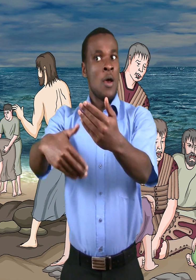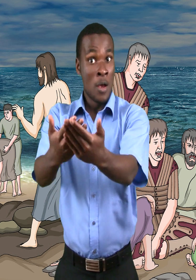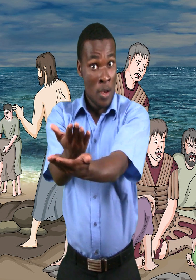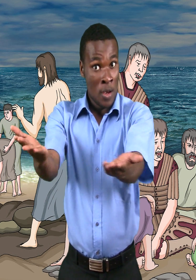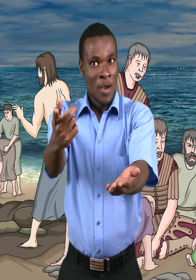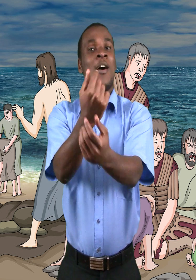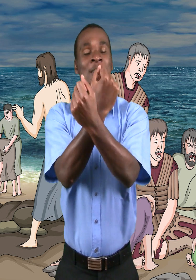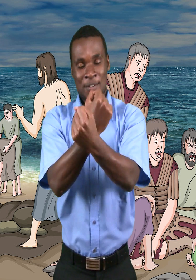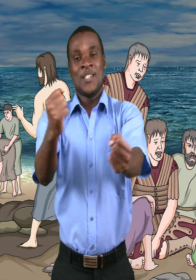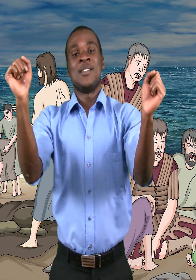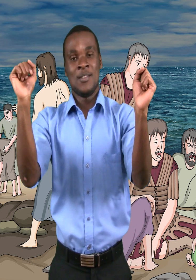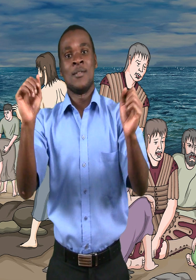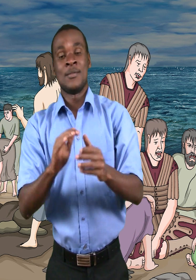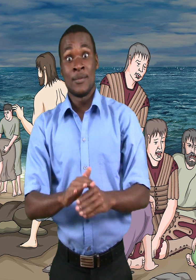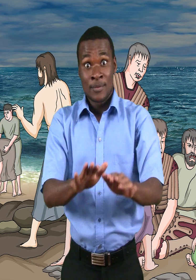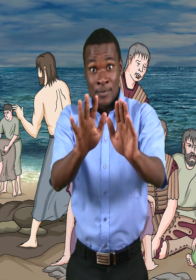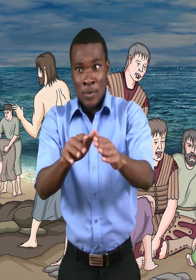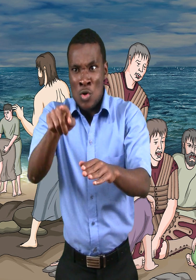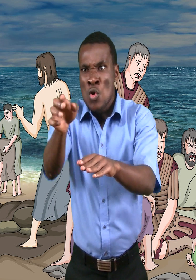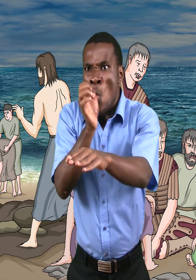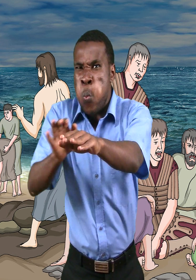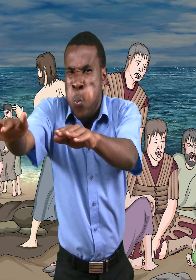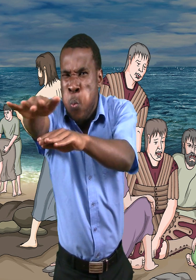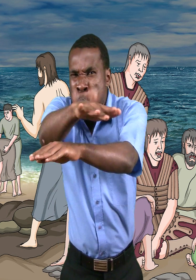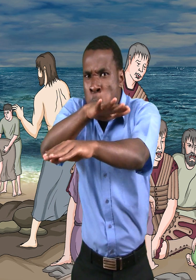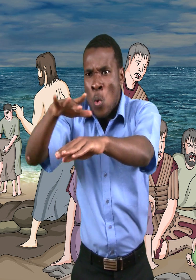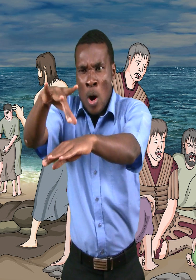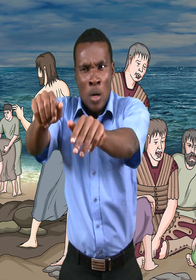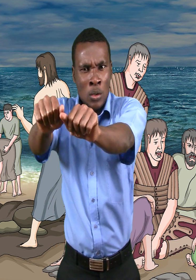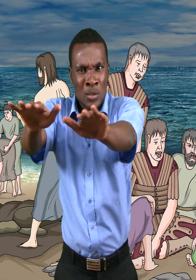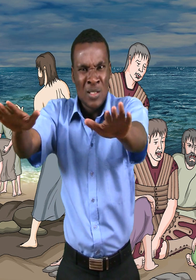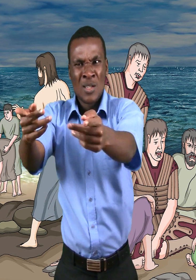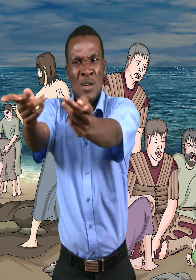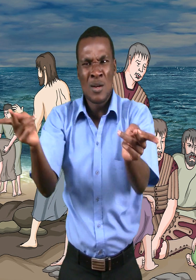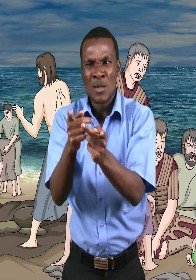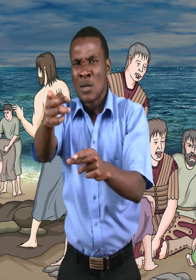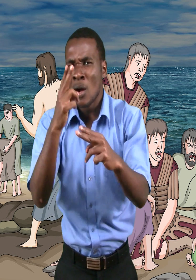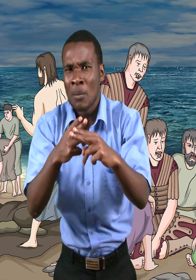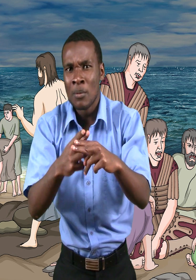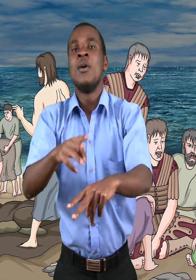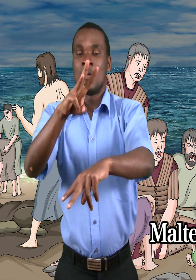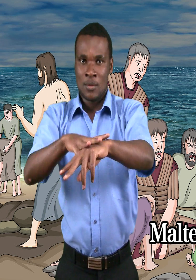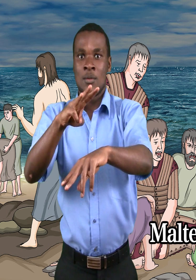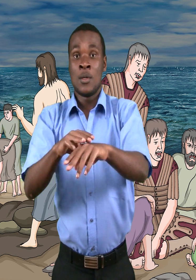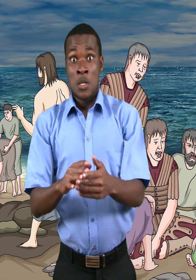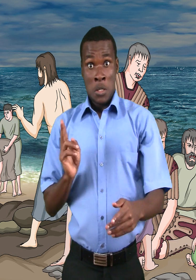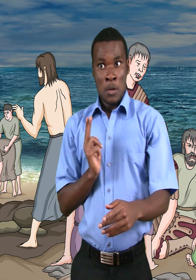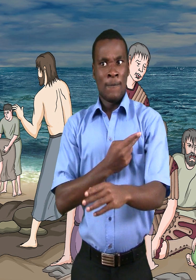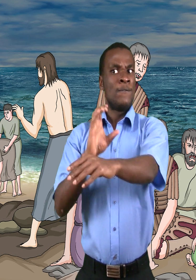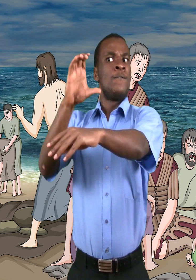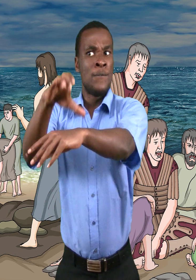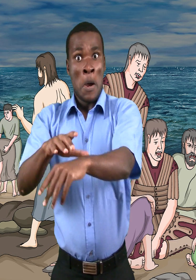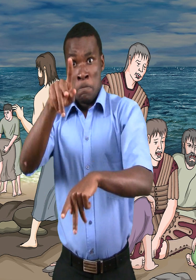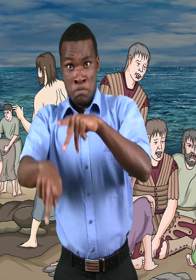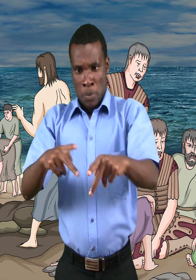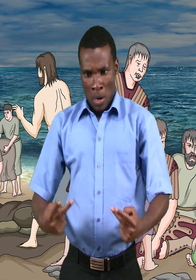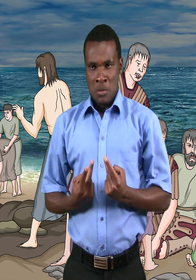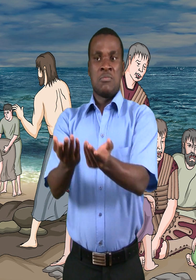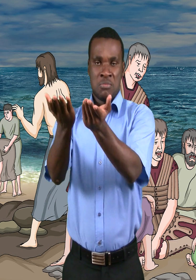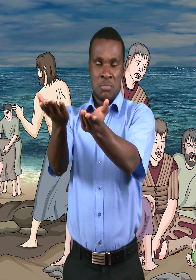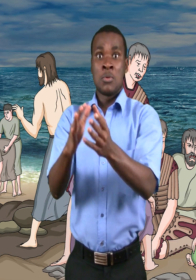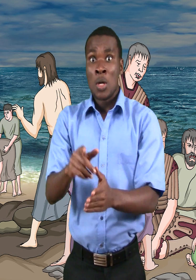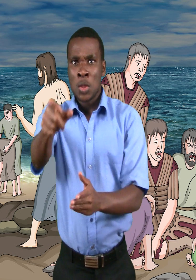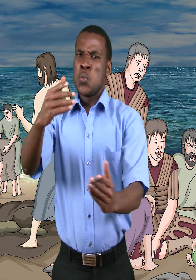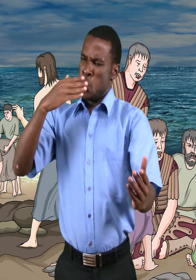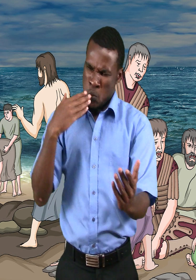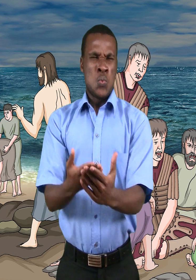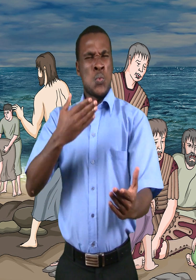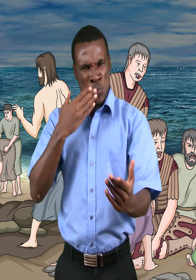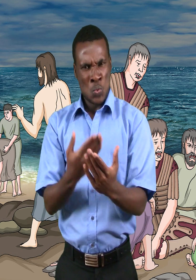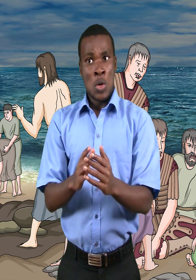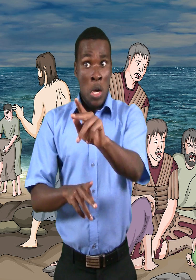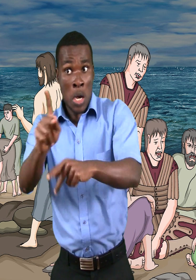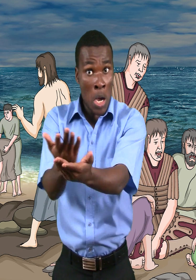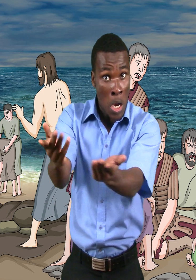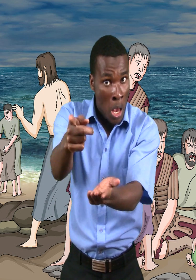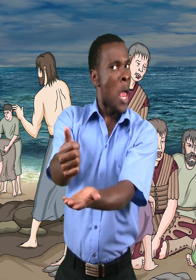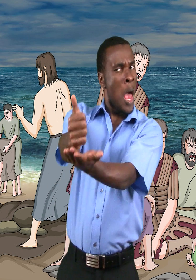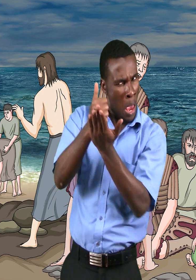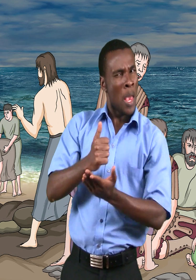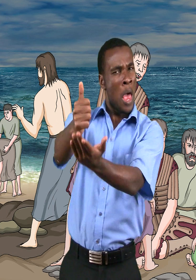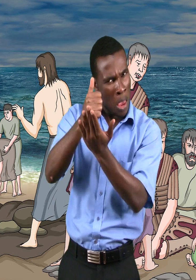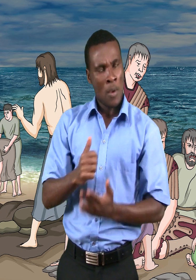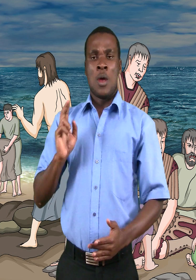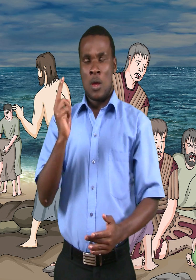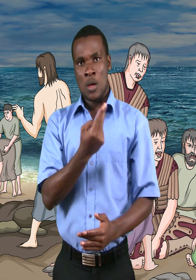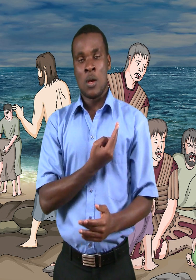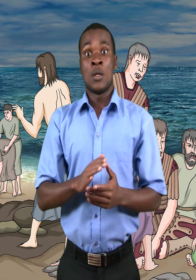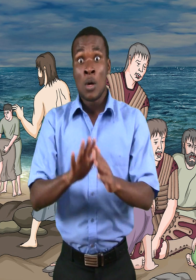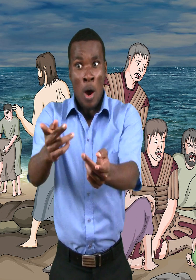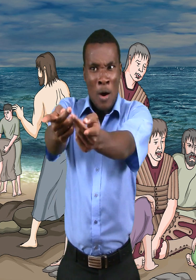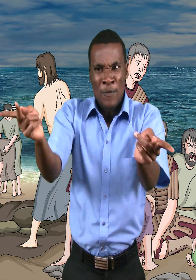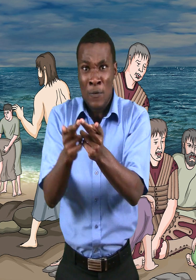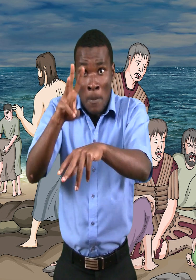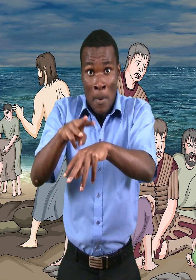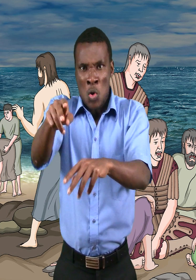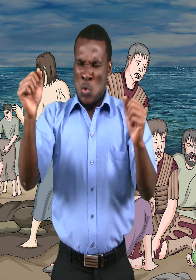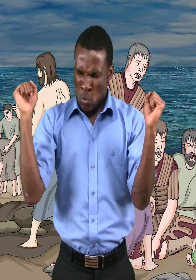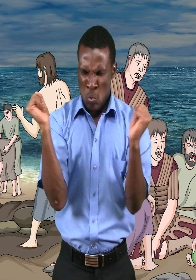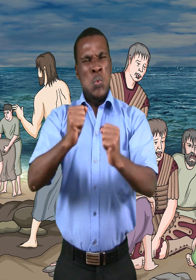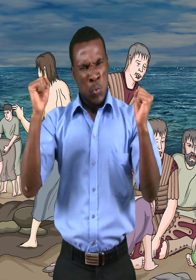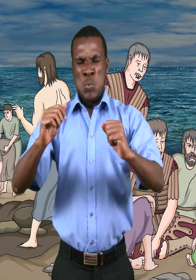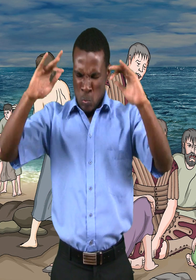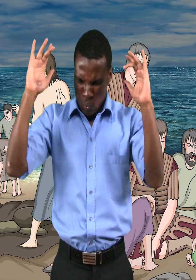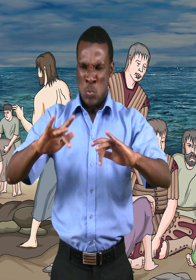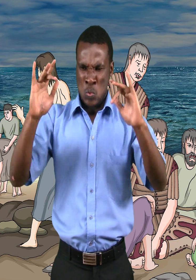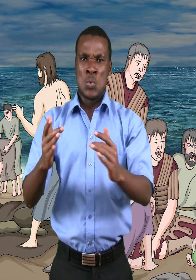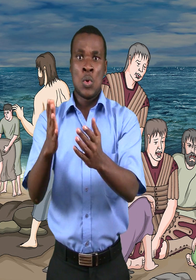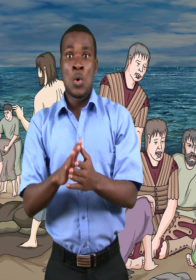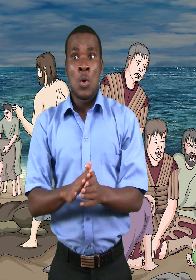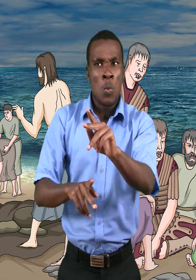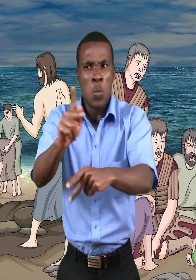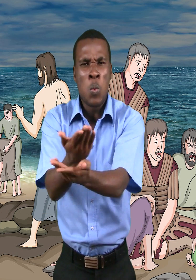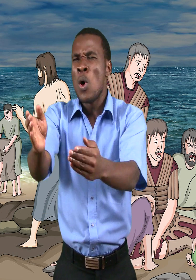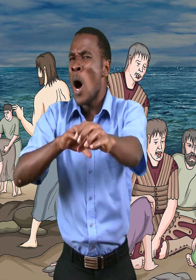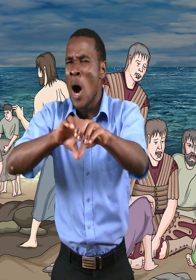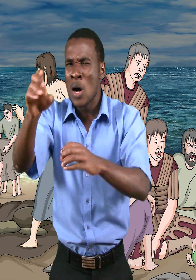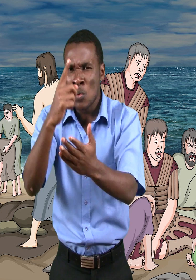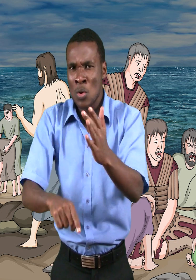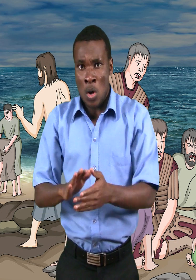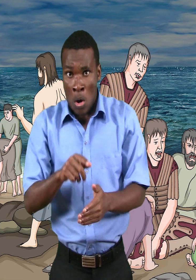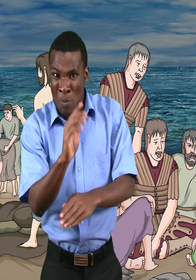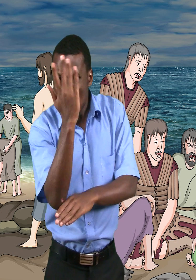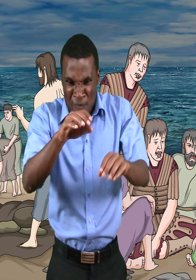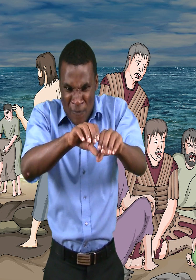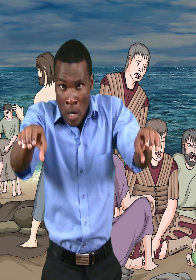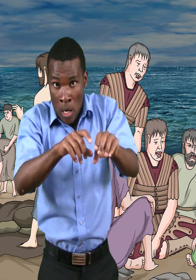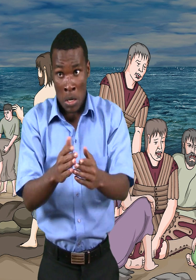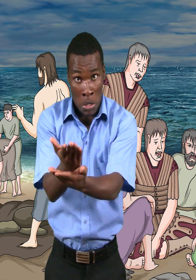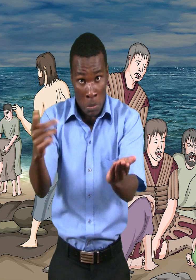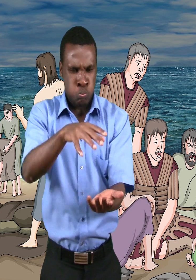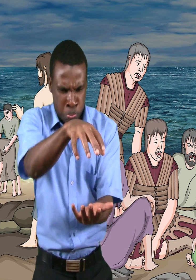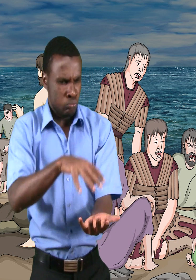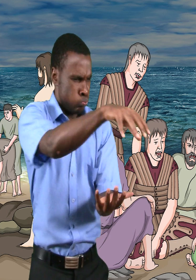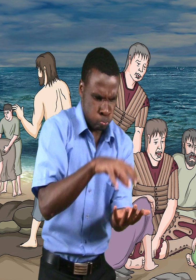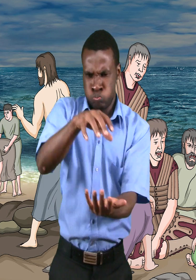Once we were safely ashore, we learned that the island was called Malta.